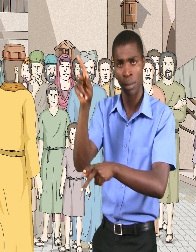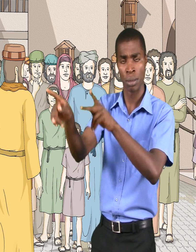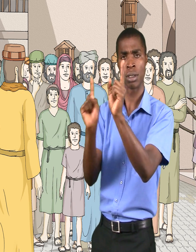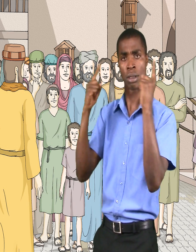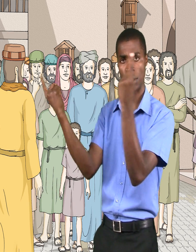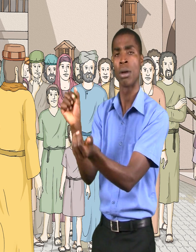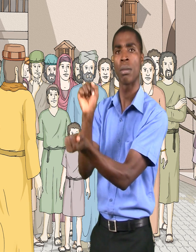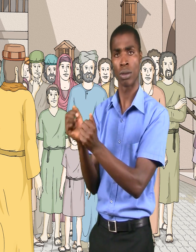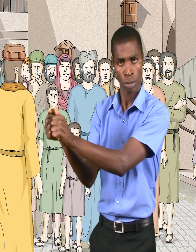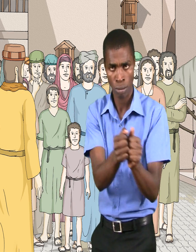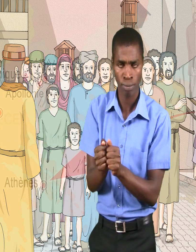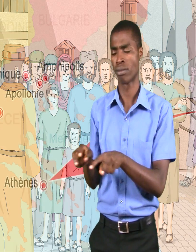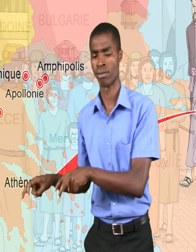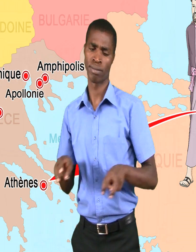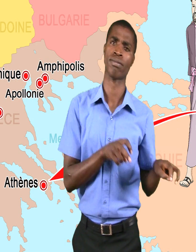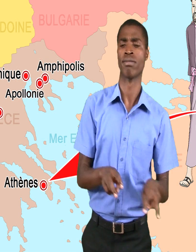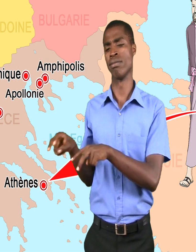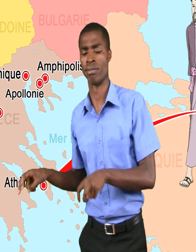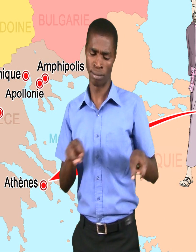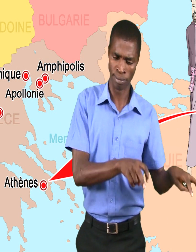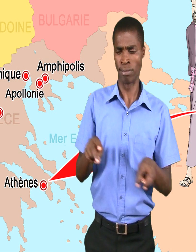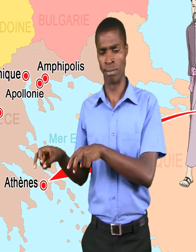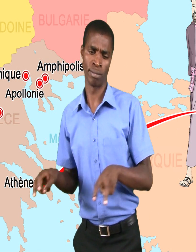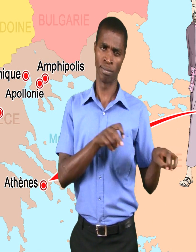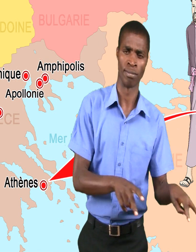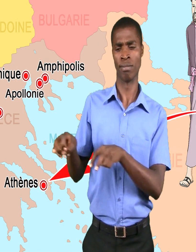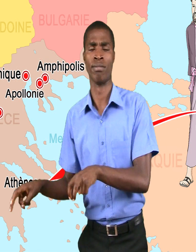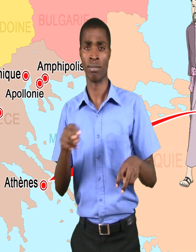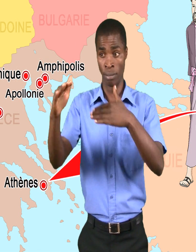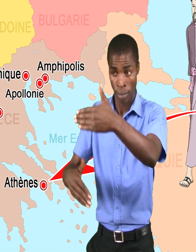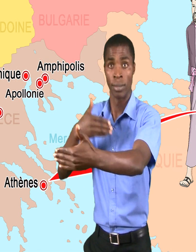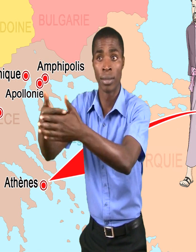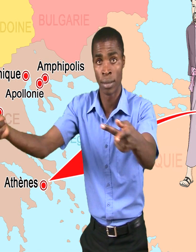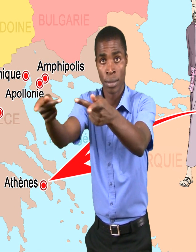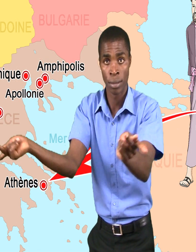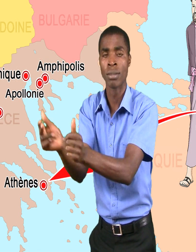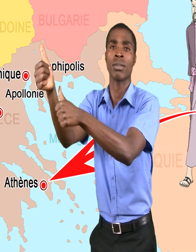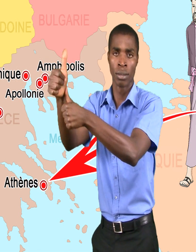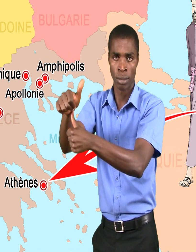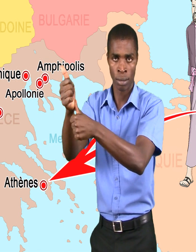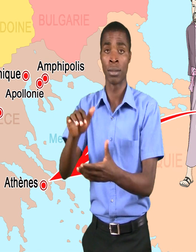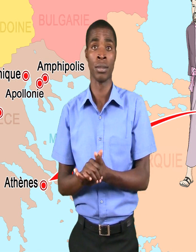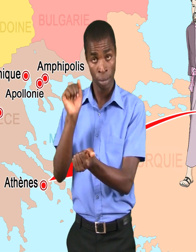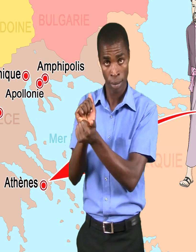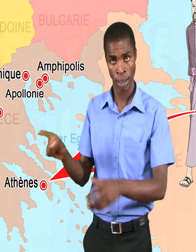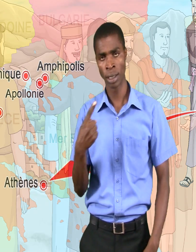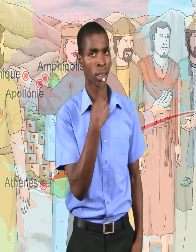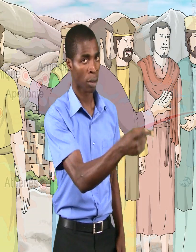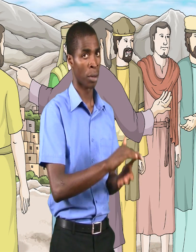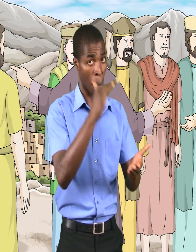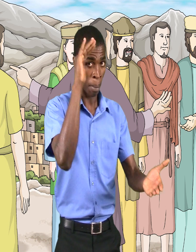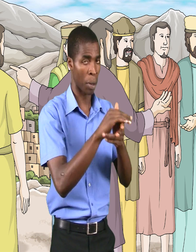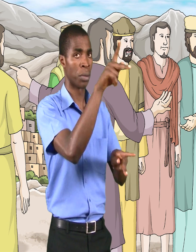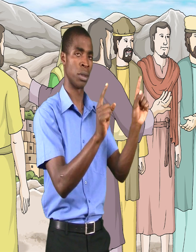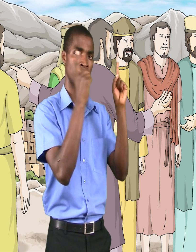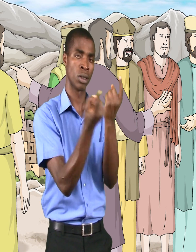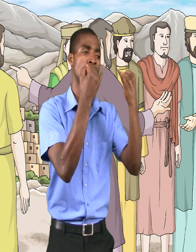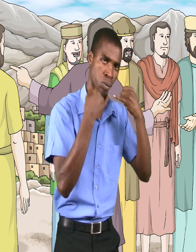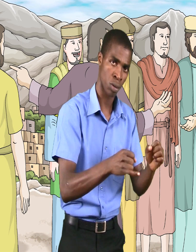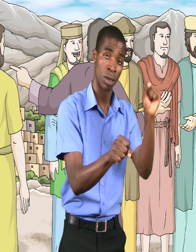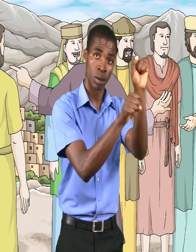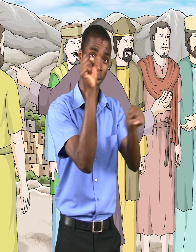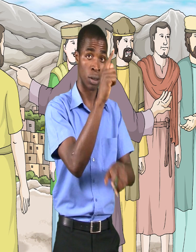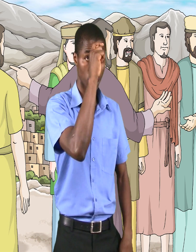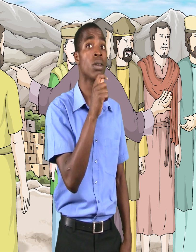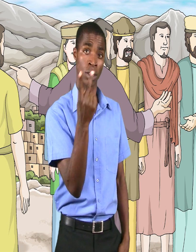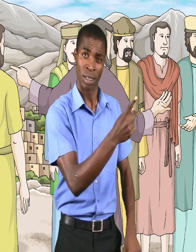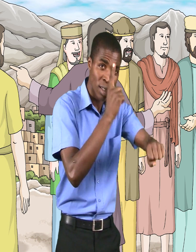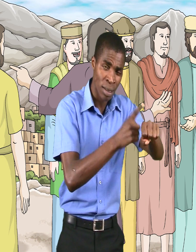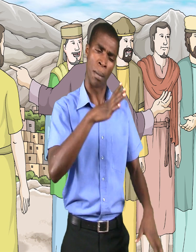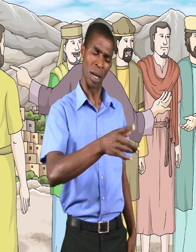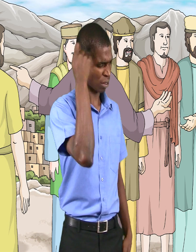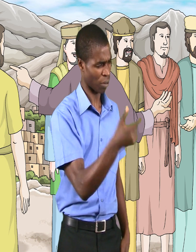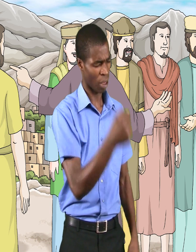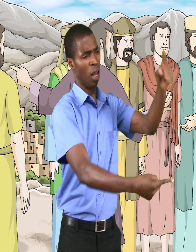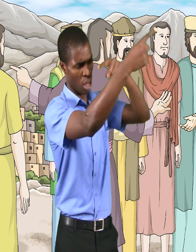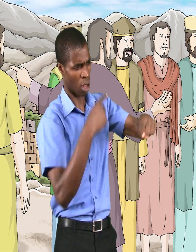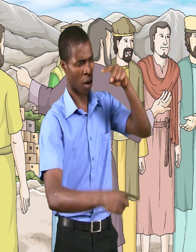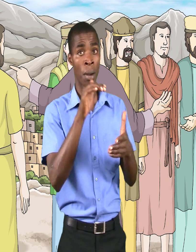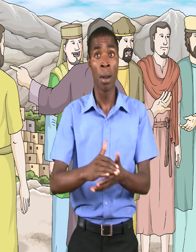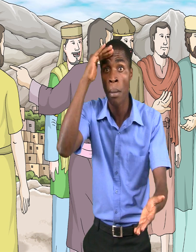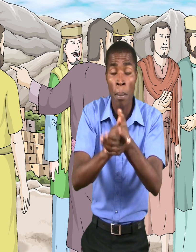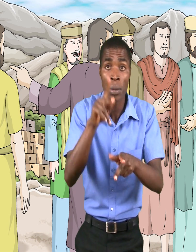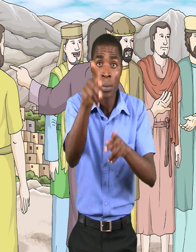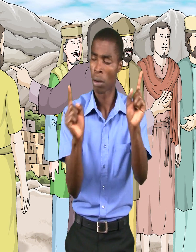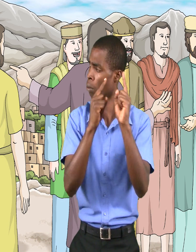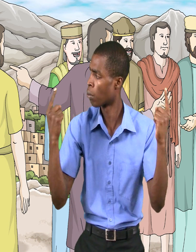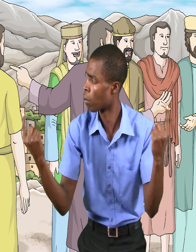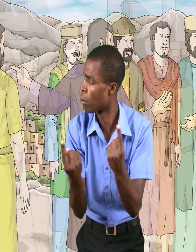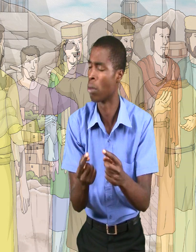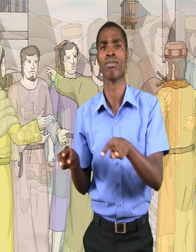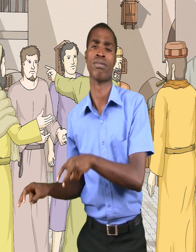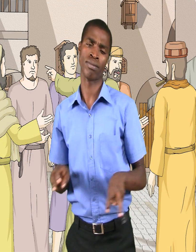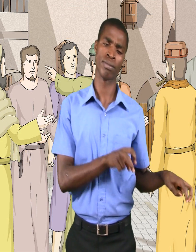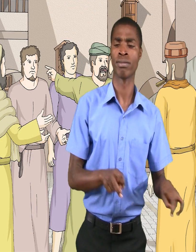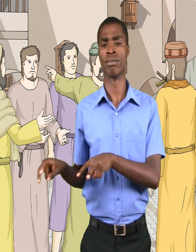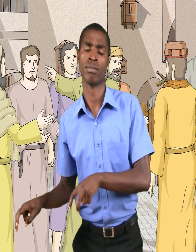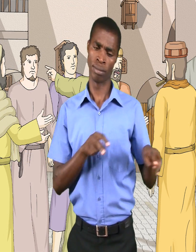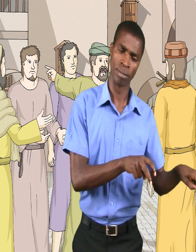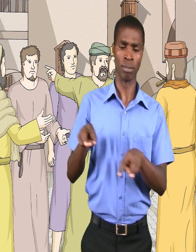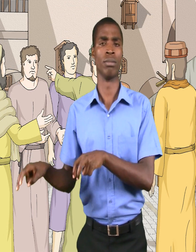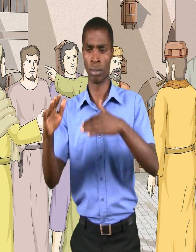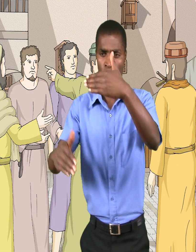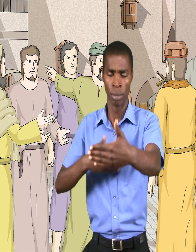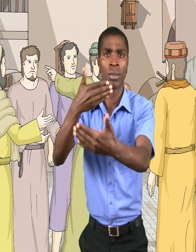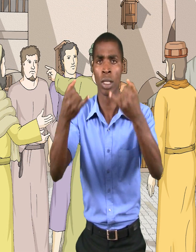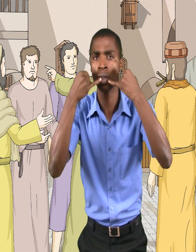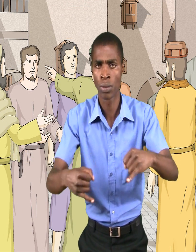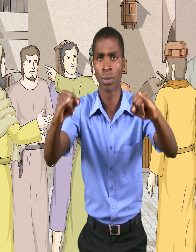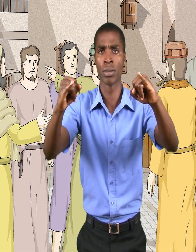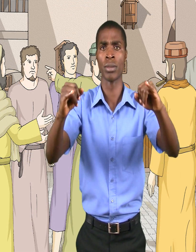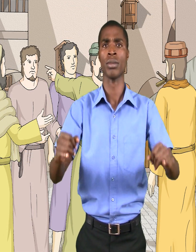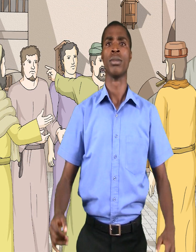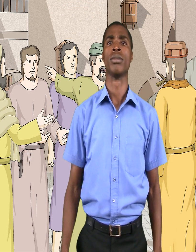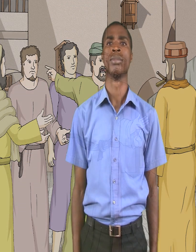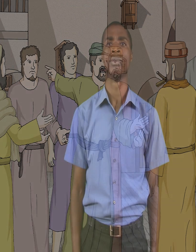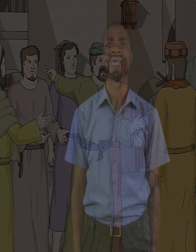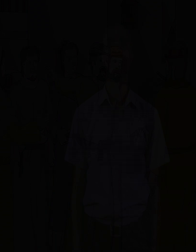Those who escorted Paul brought him to Athens and then returned with instructions for Silas and Timothy to join him as soon as possible.